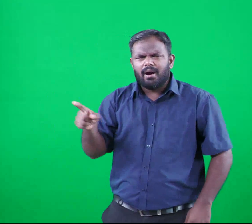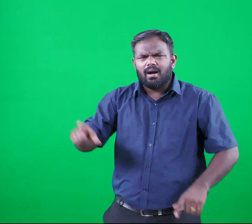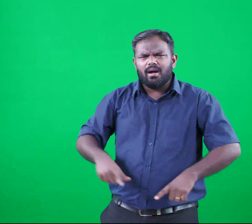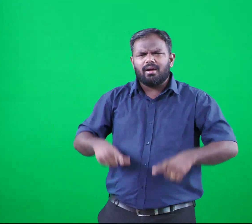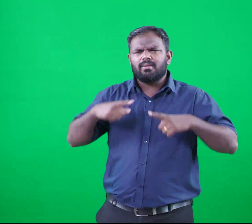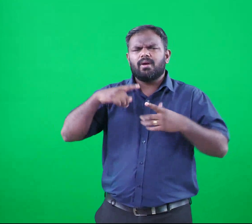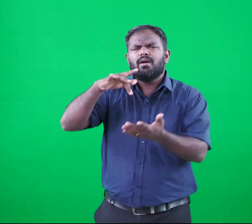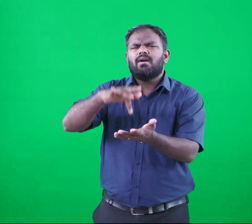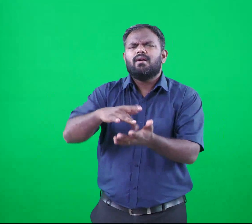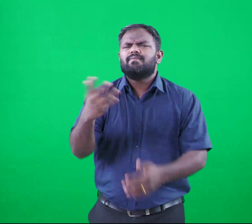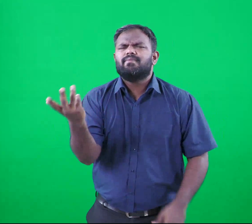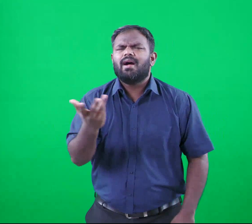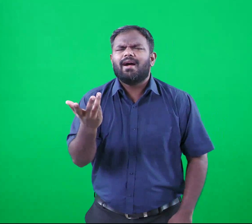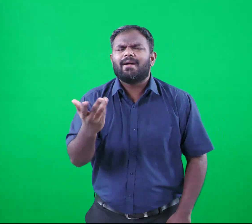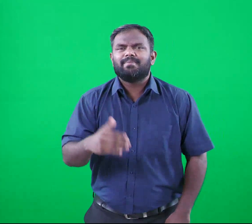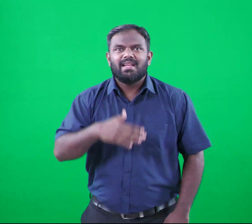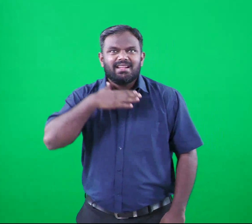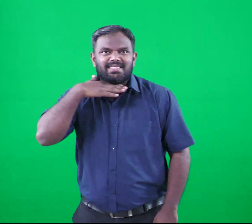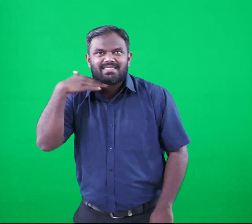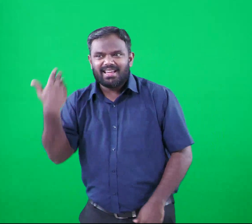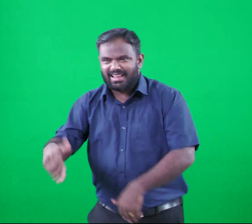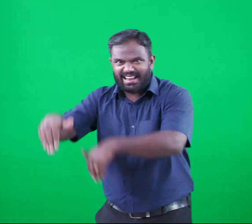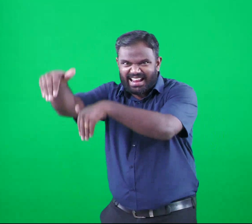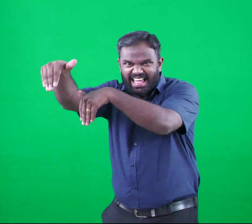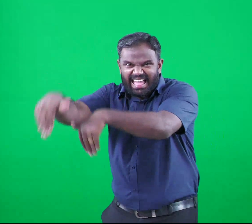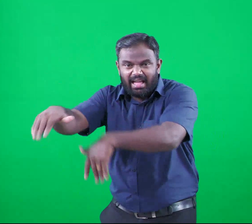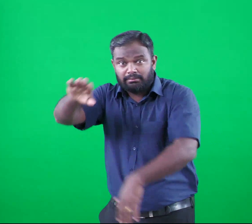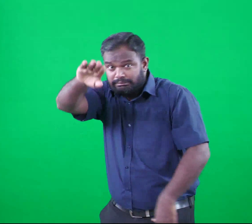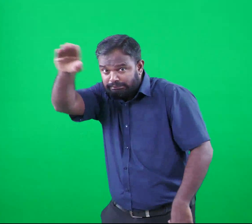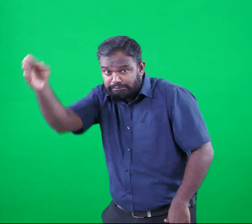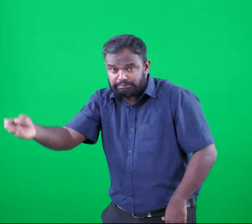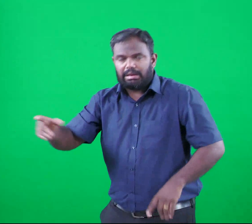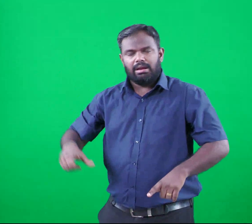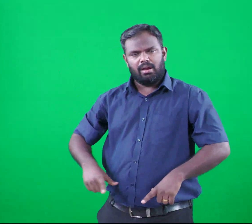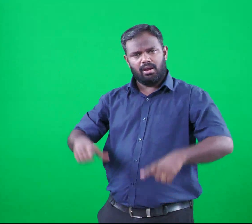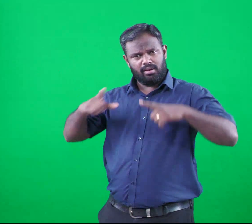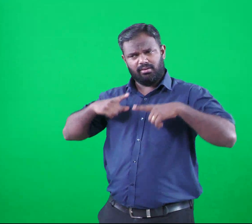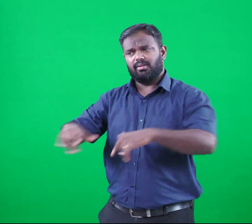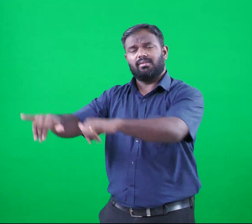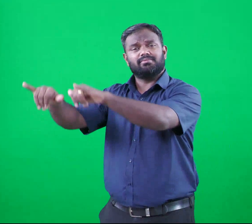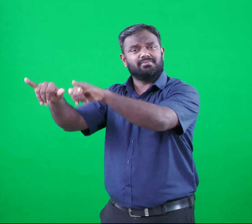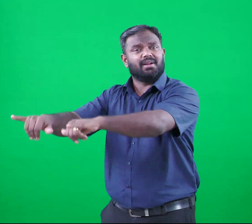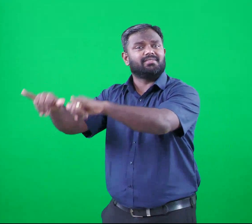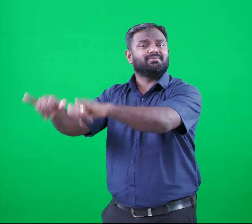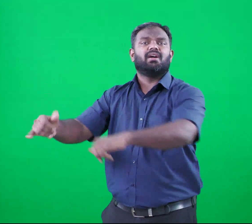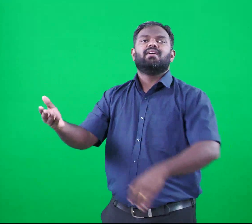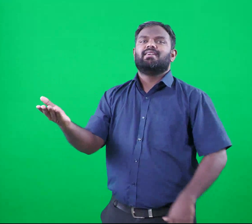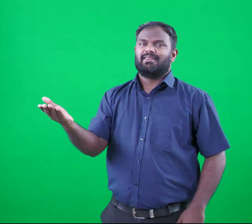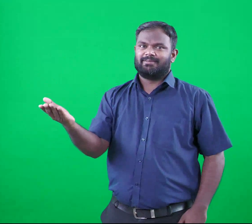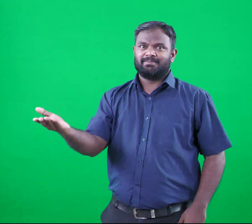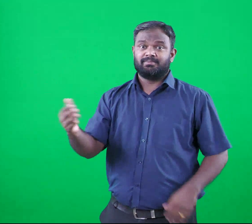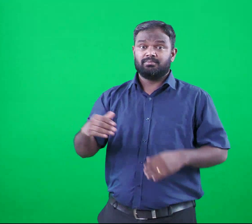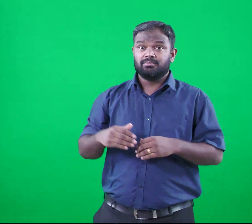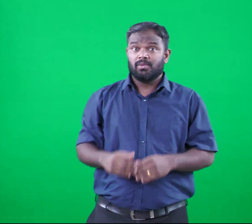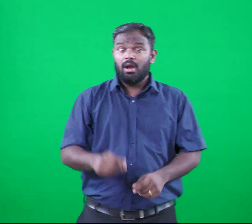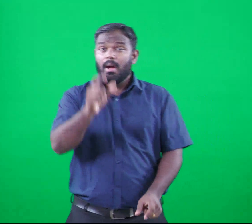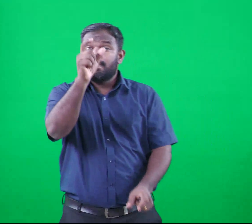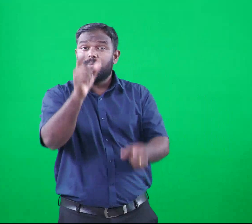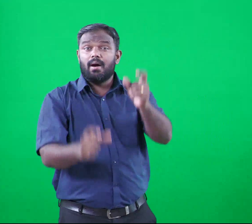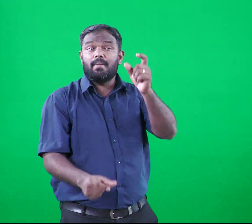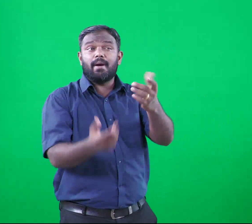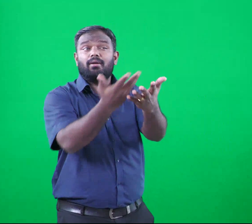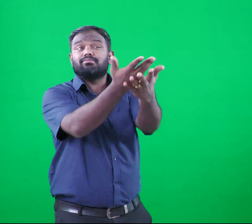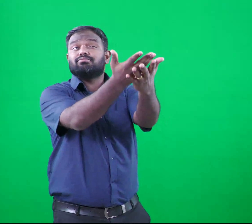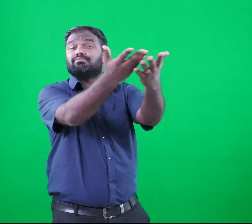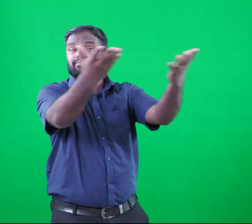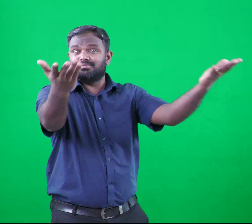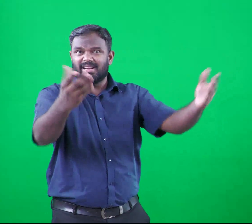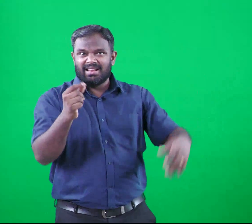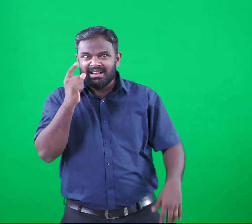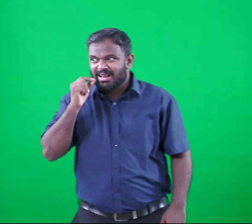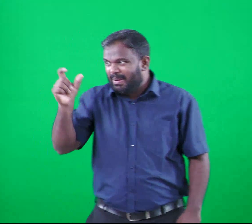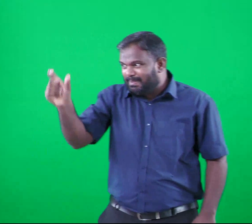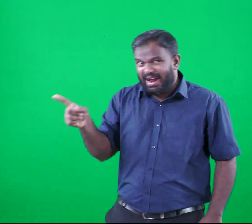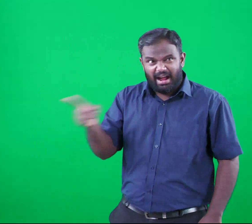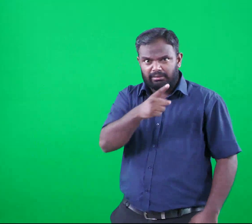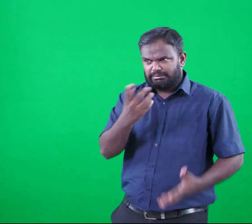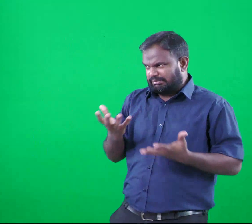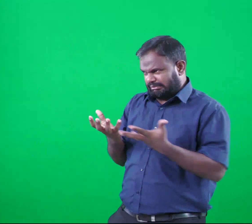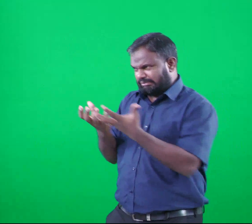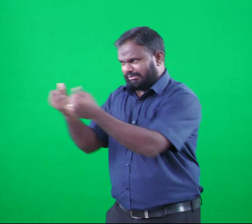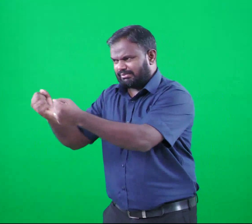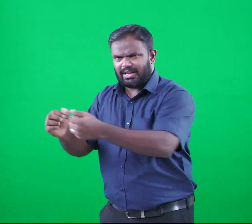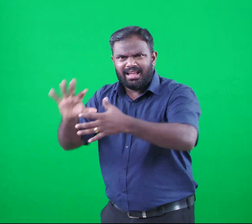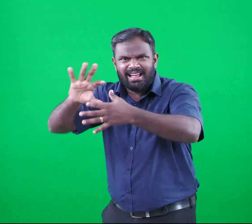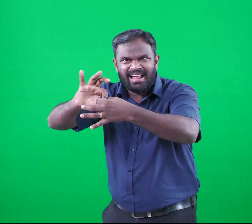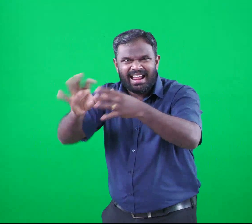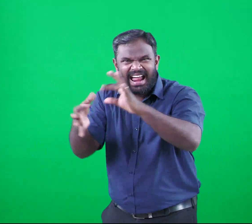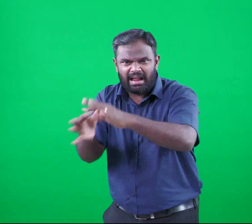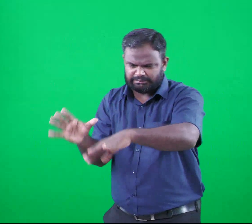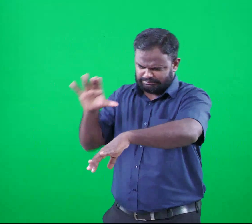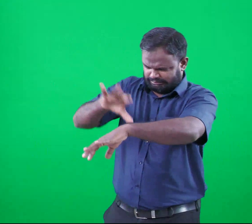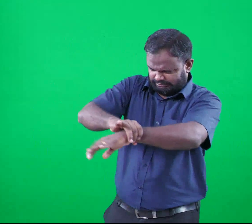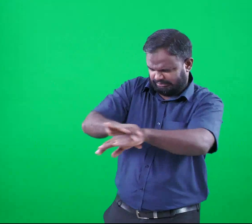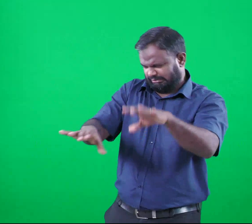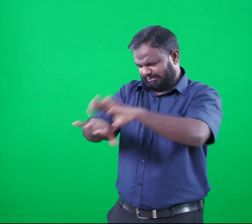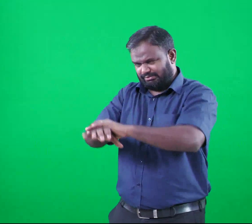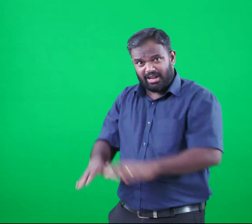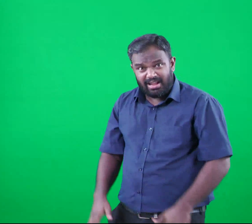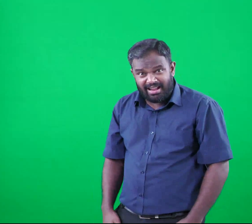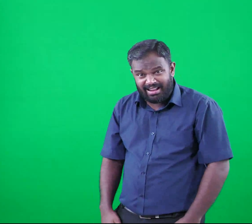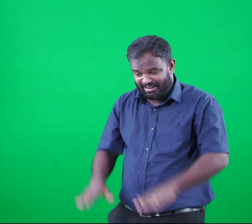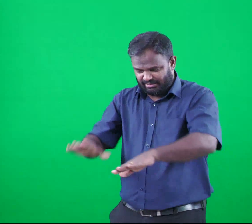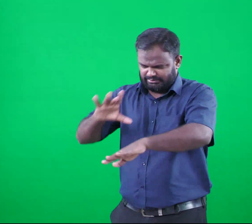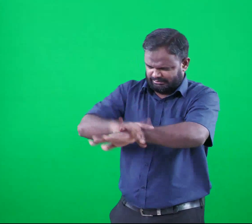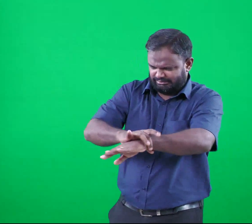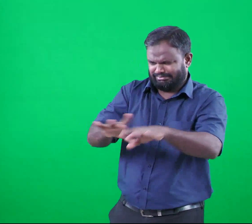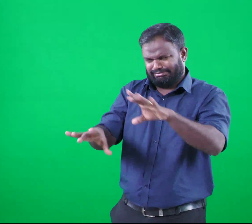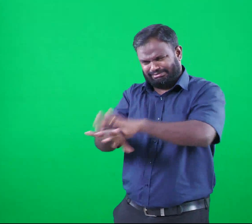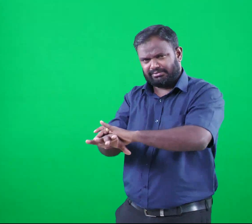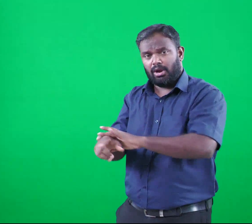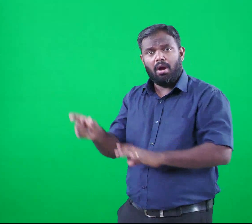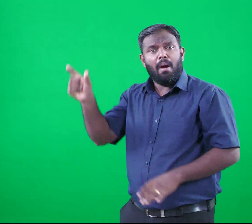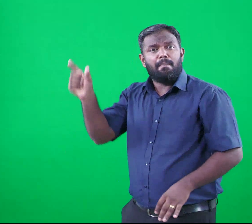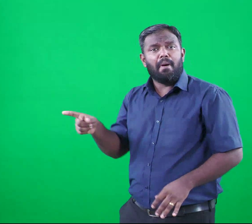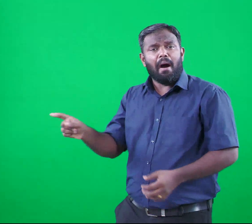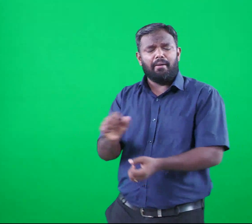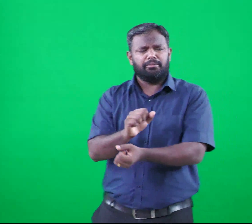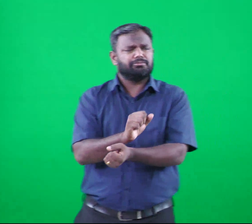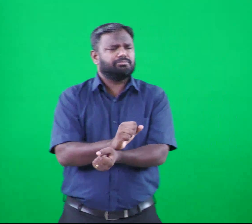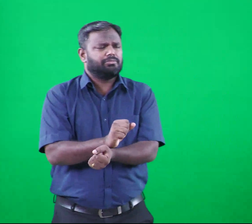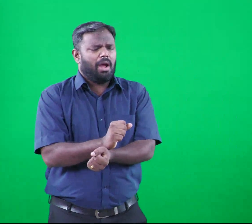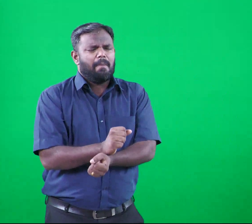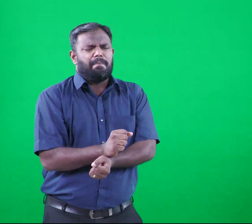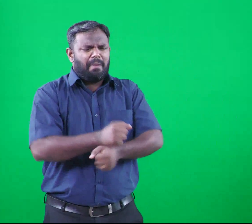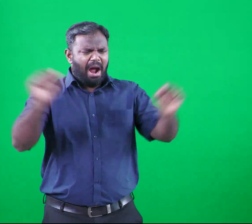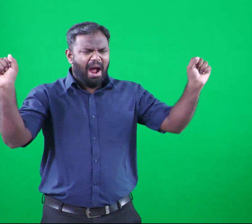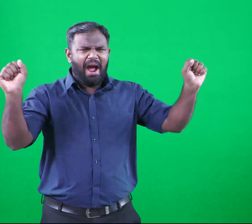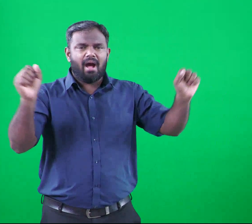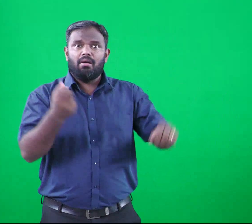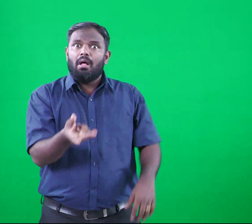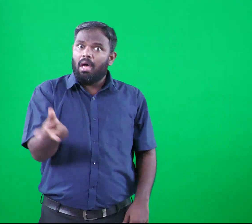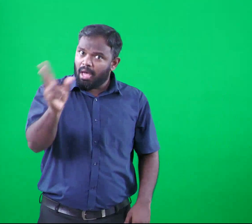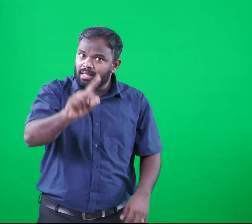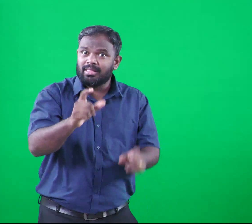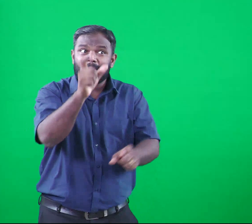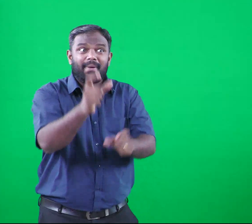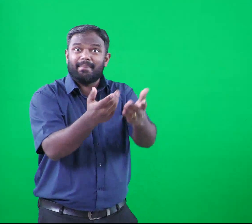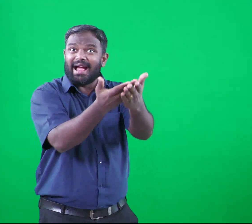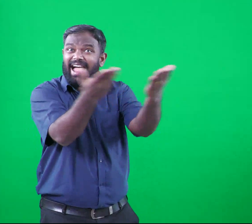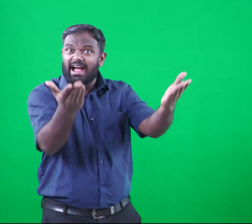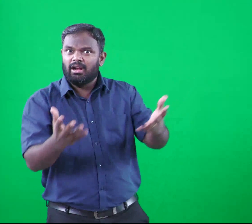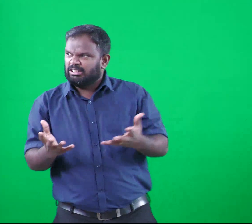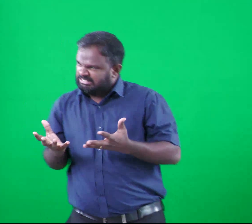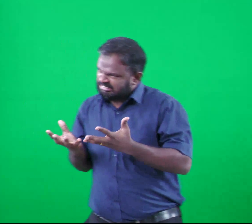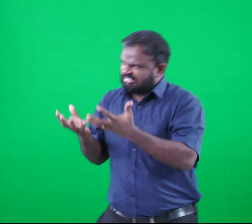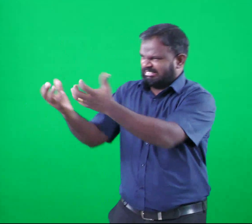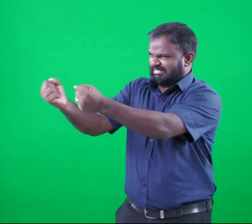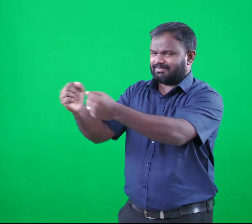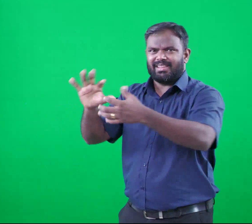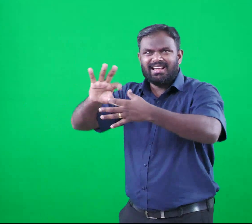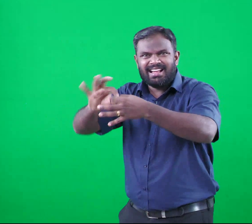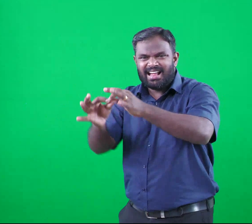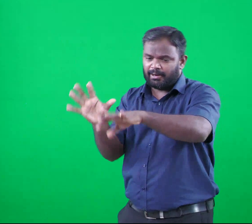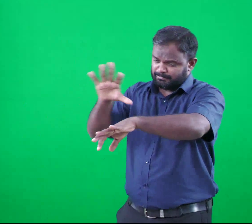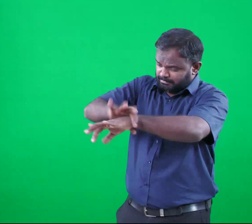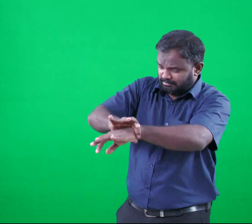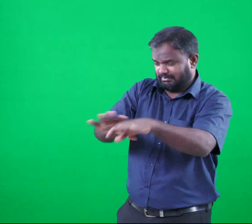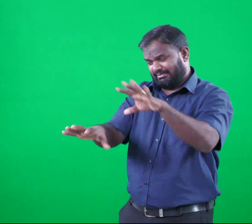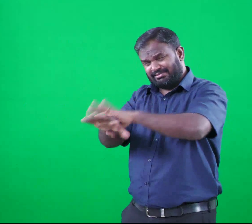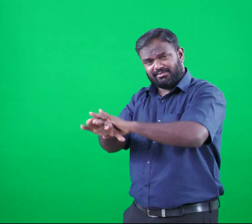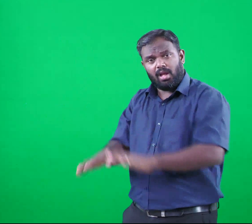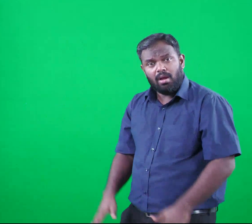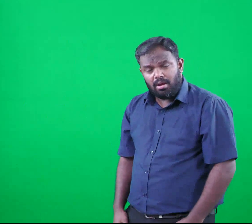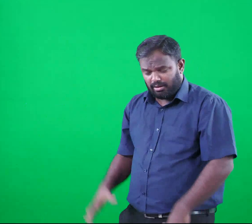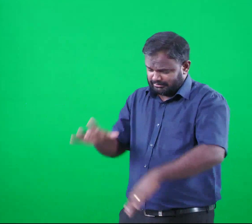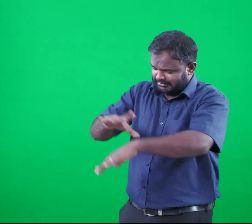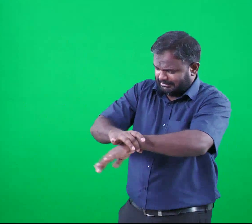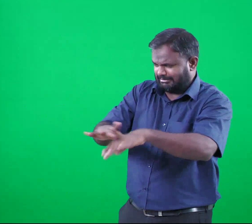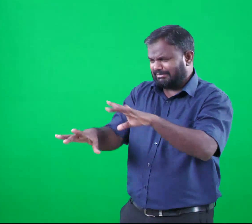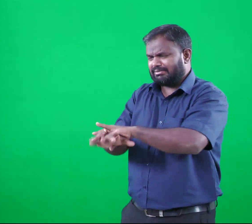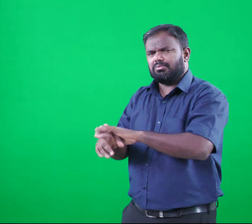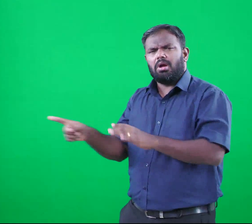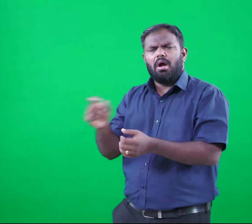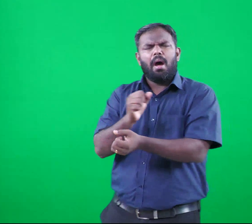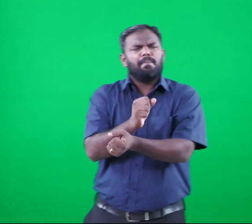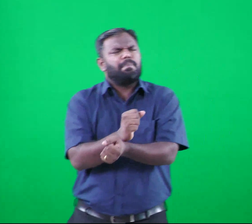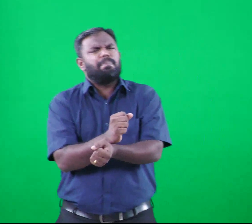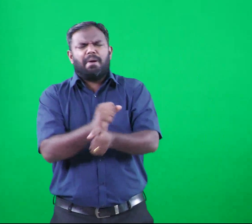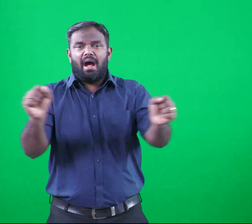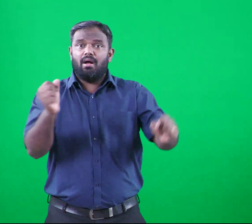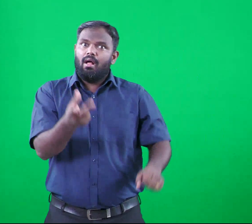This man had been living in the tombs and could no longer be restrained, even with chains.